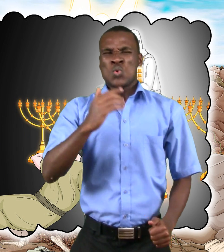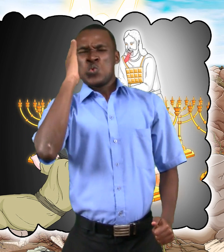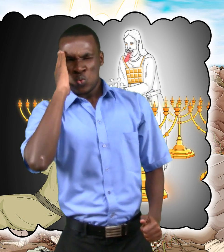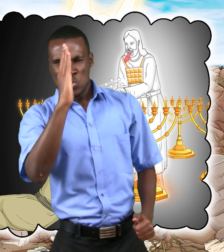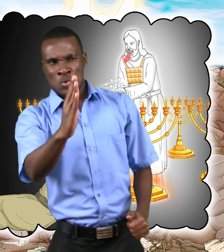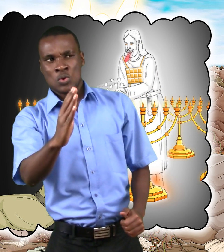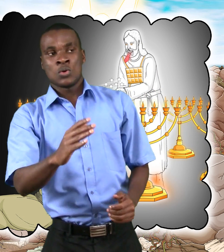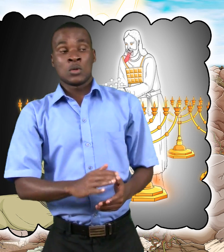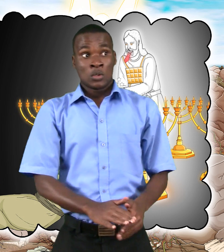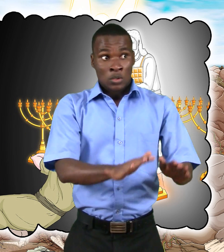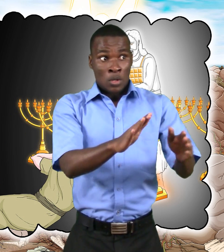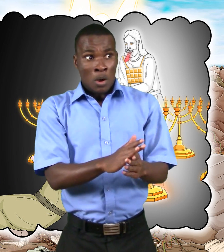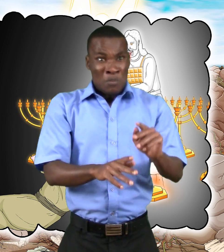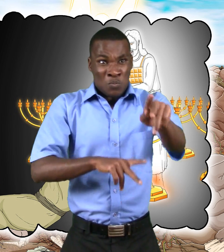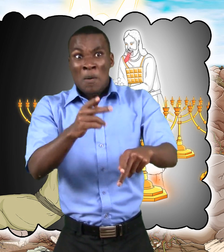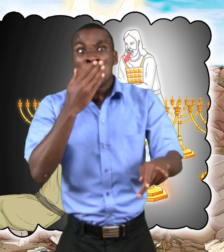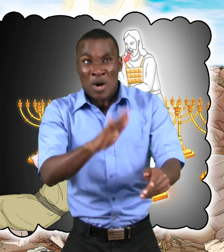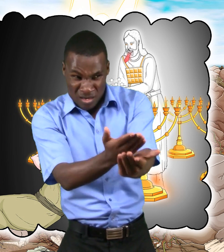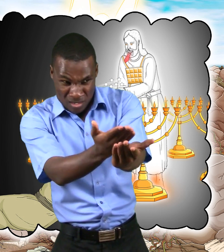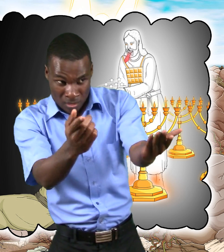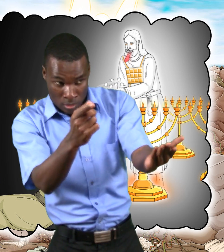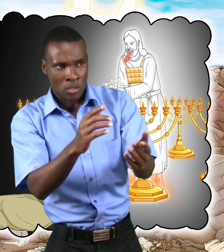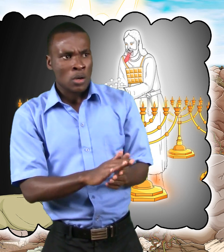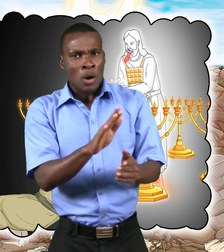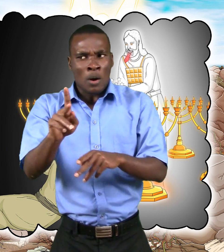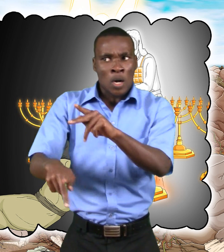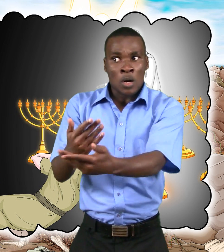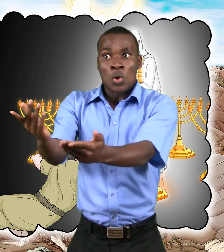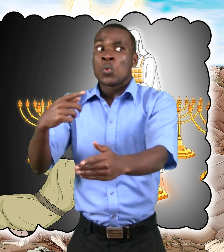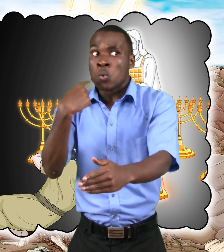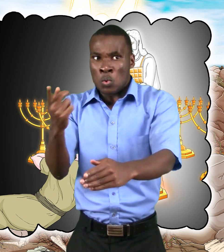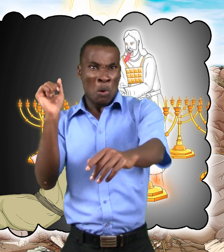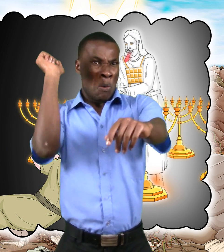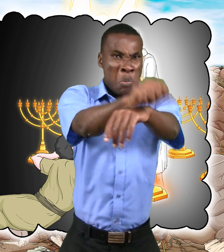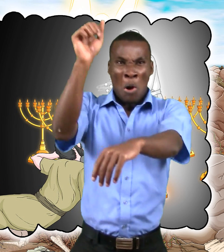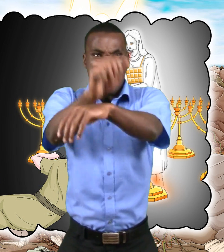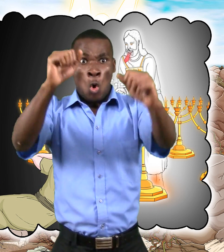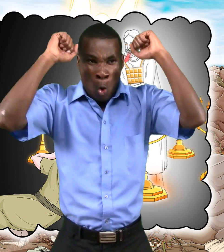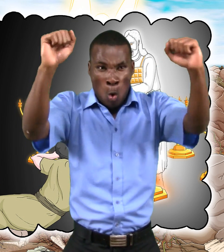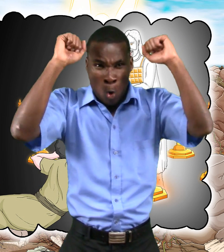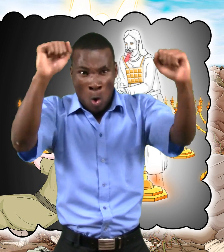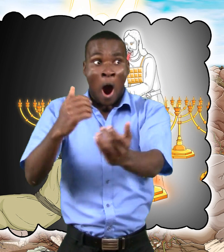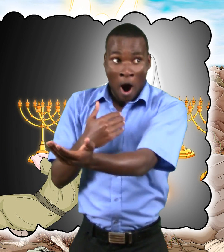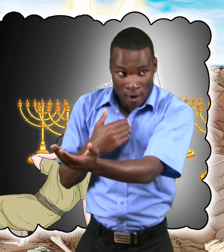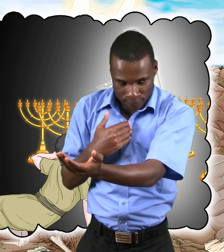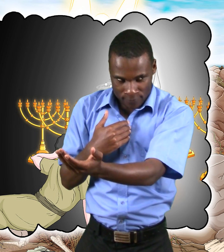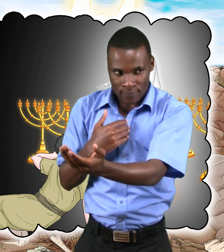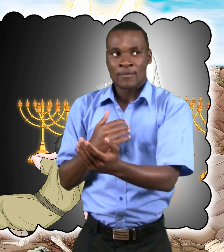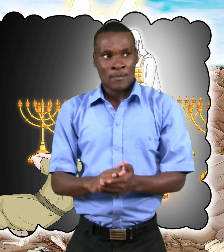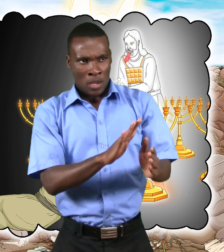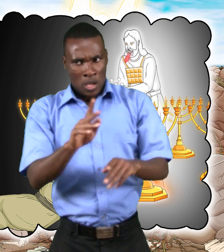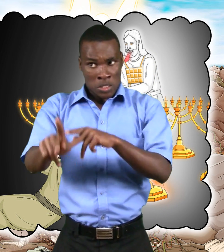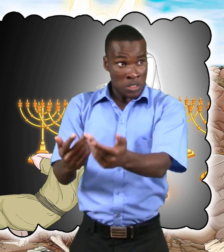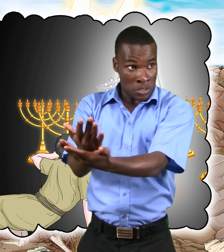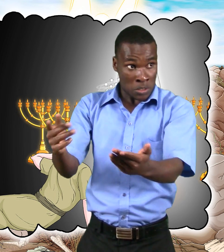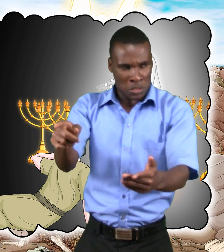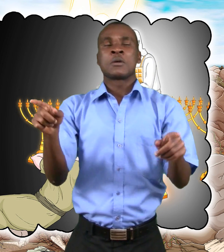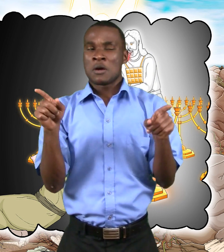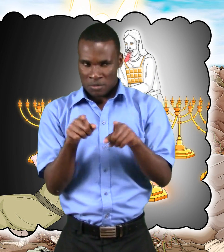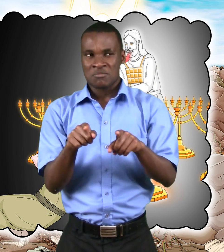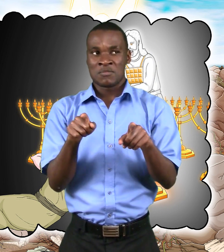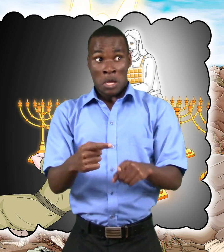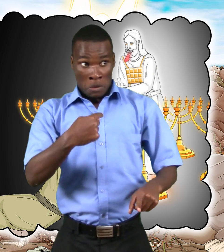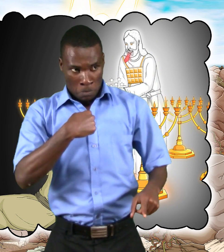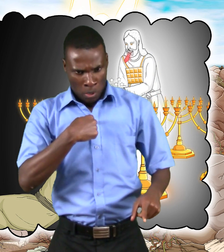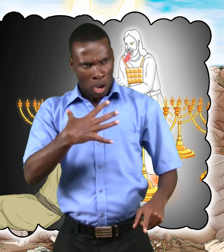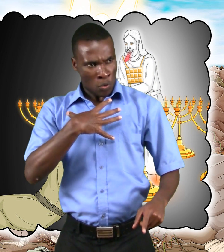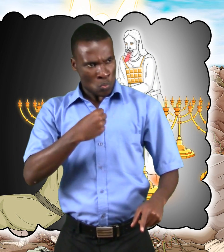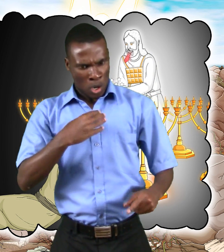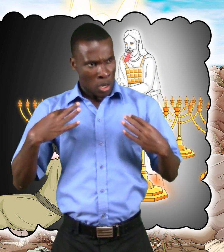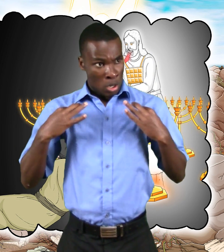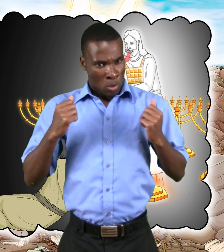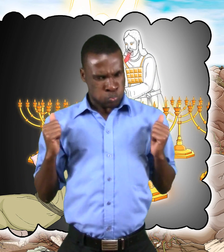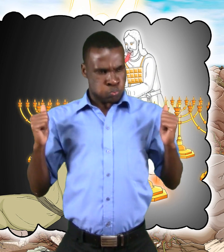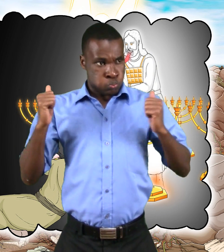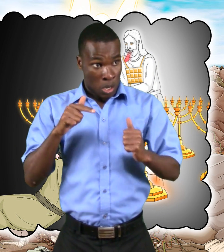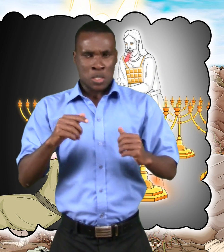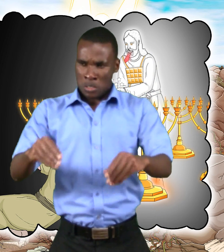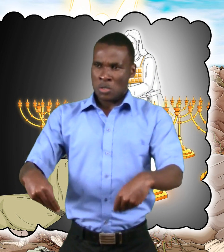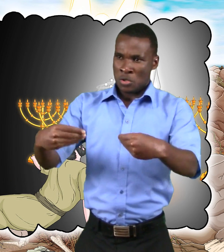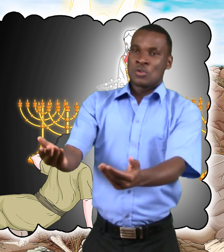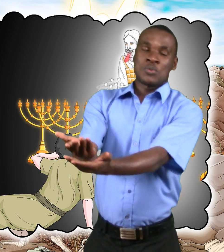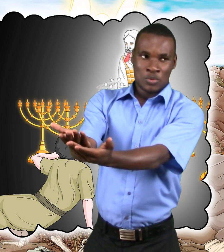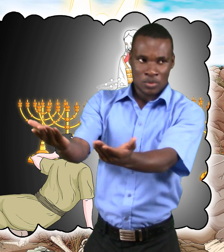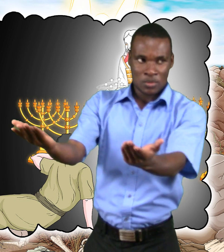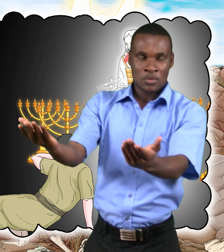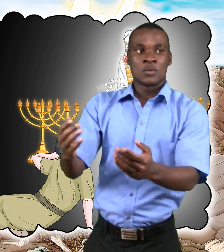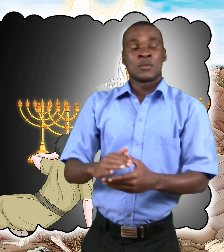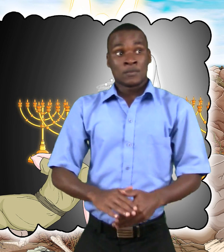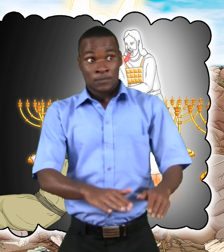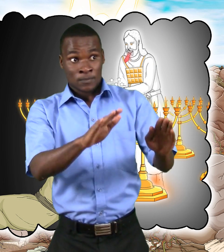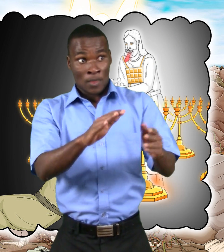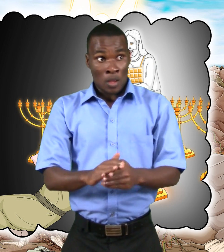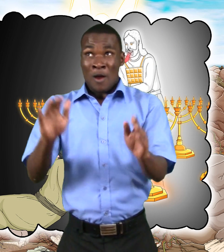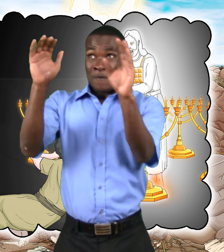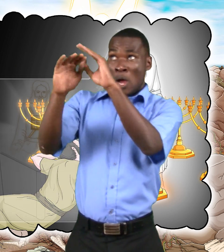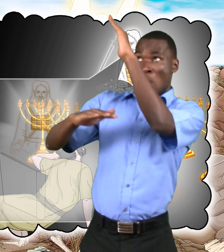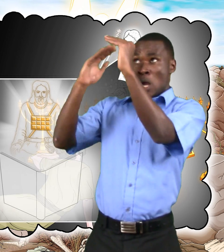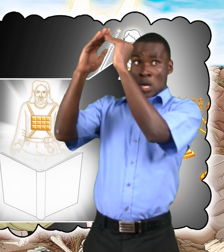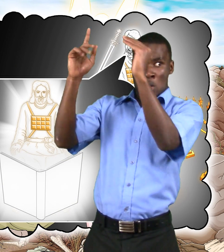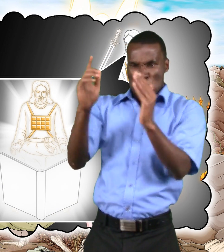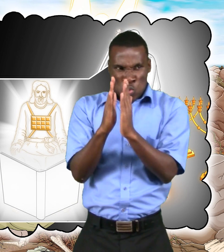Like them, he who overcomes will be dressed in white.